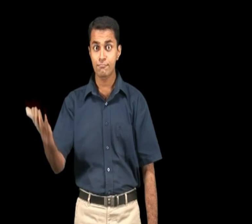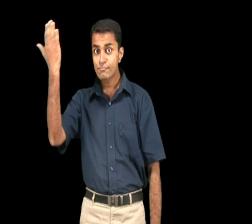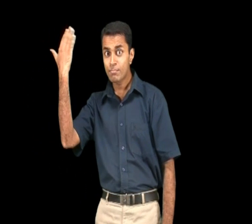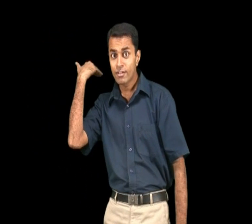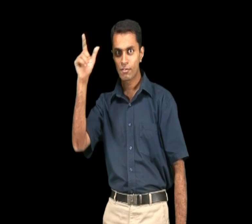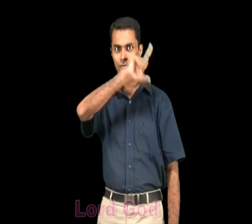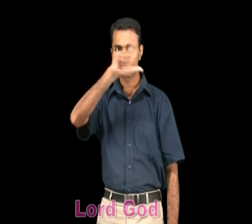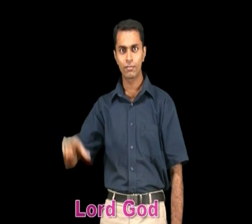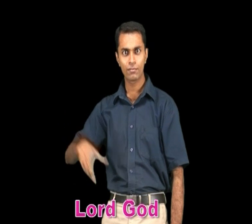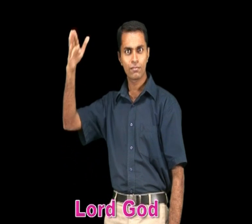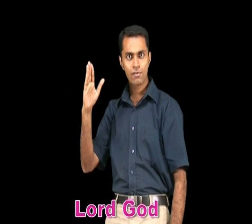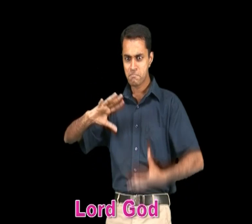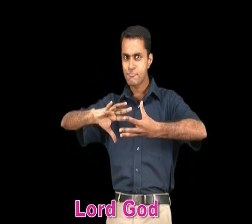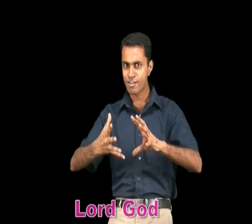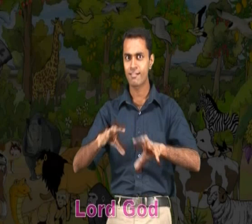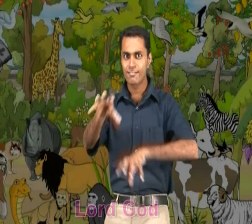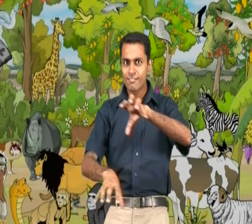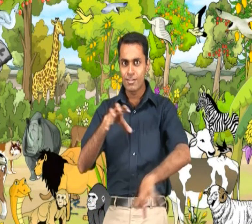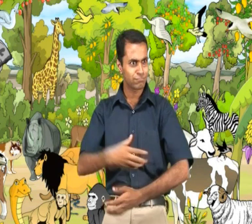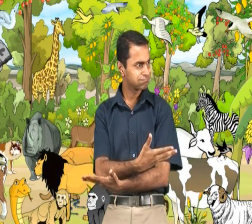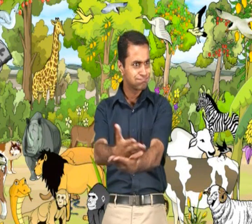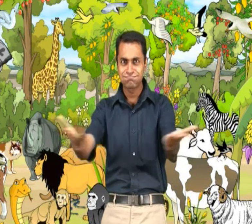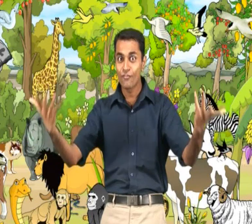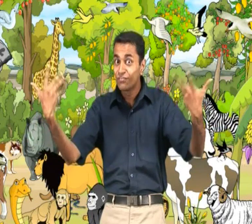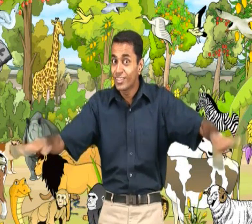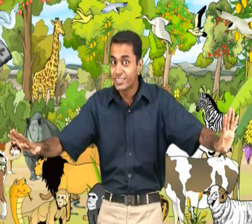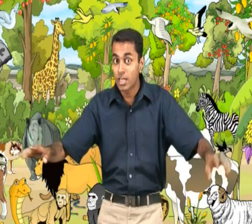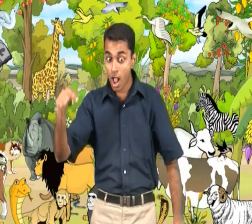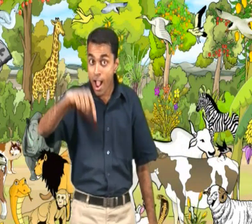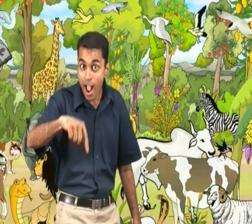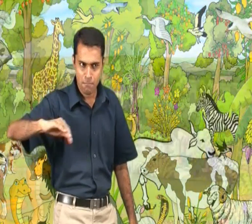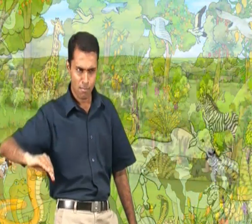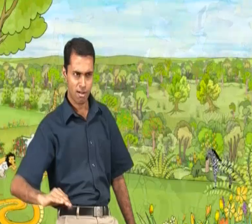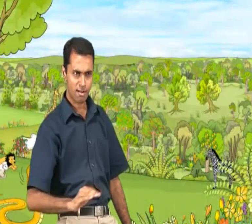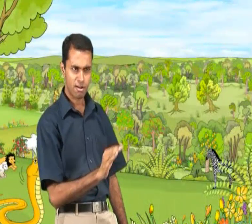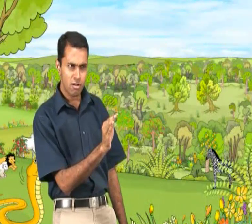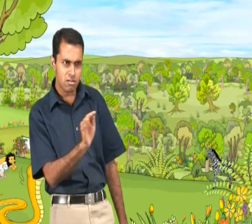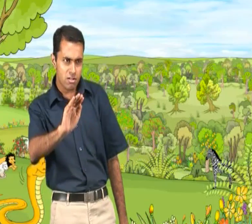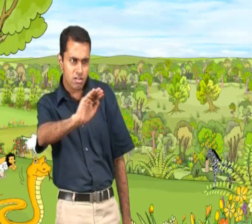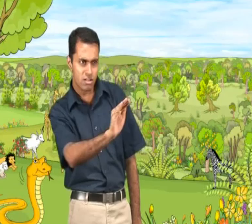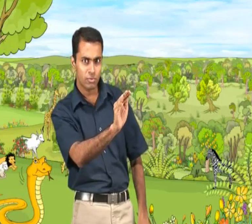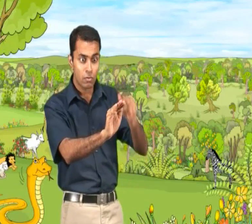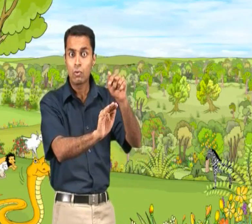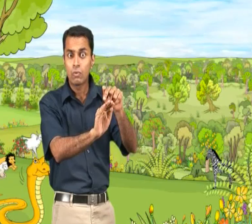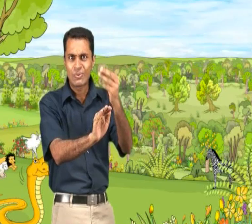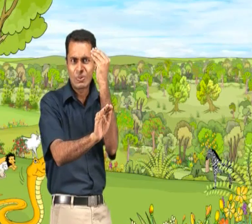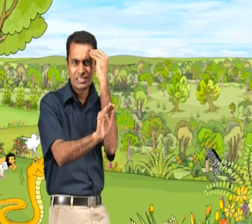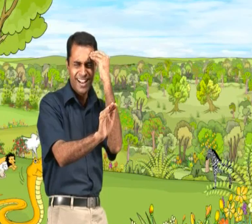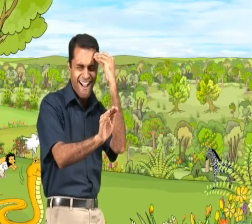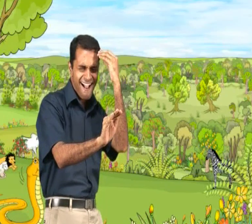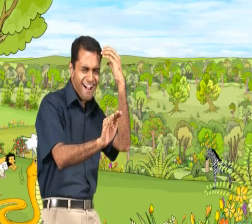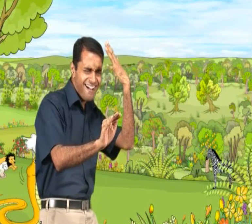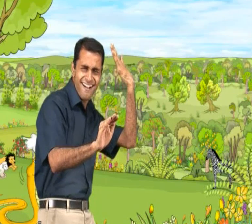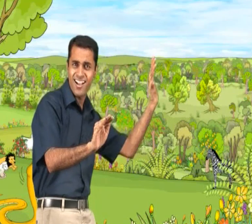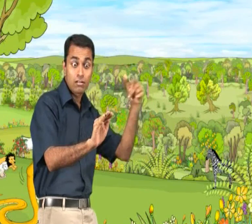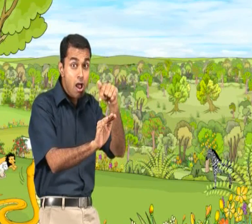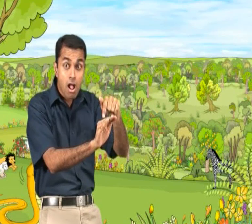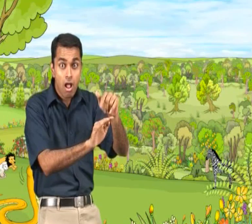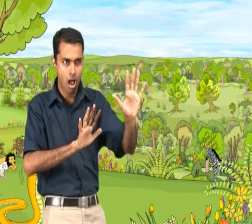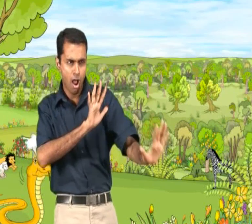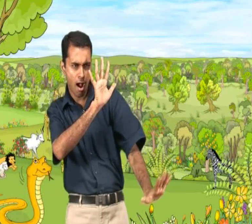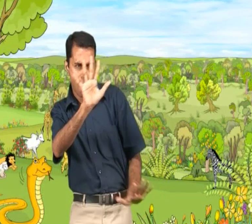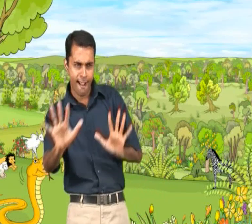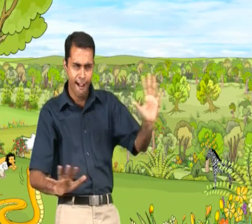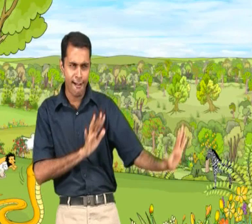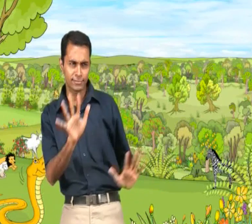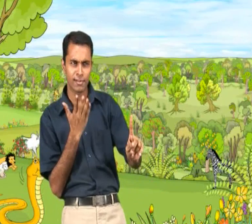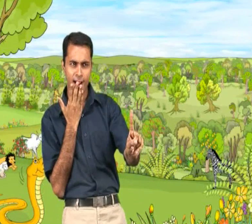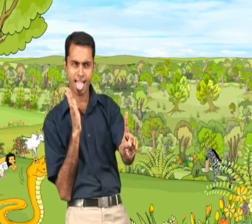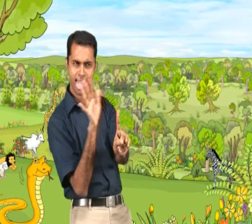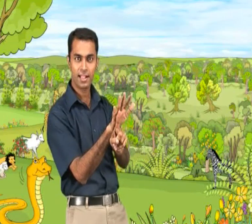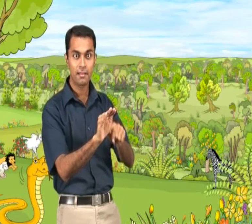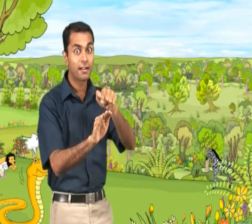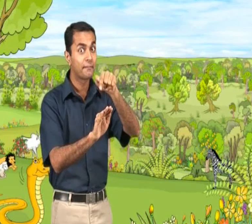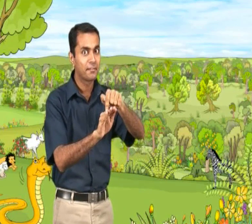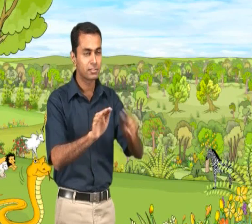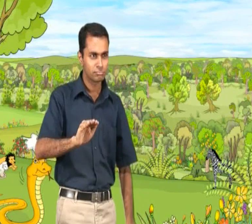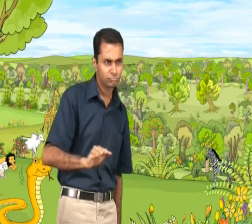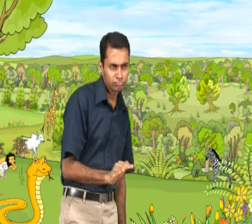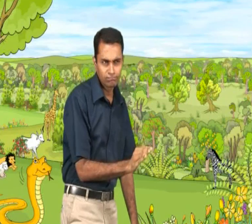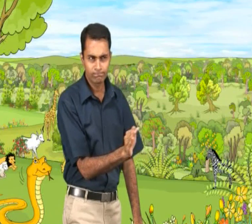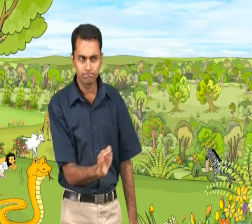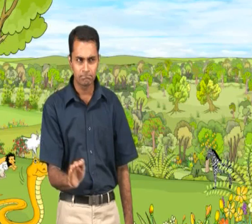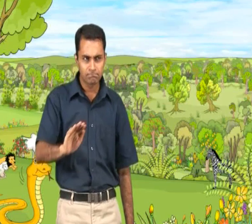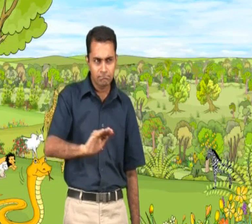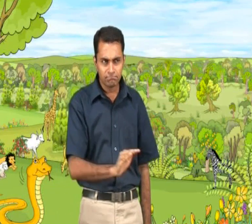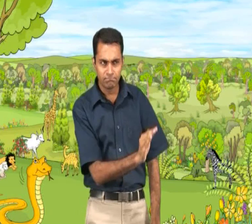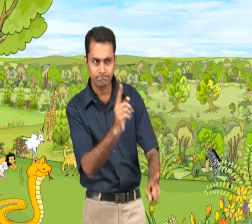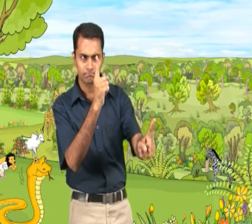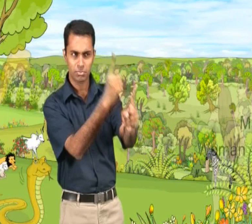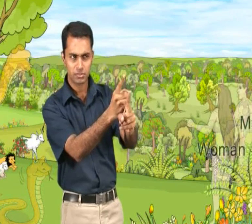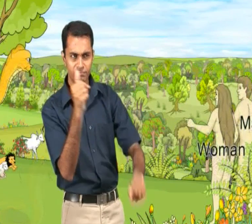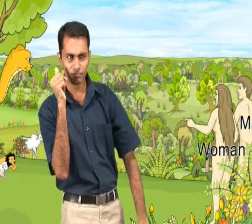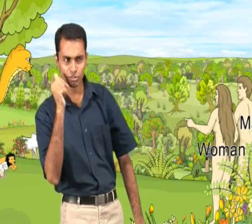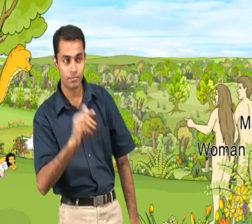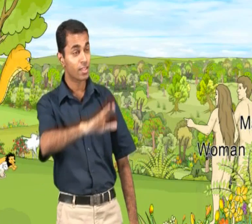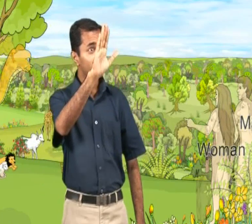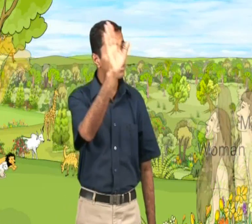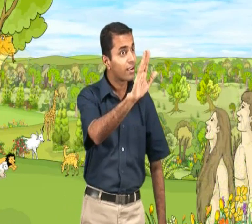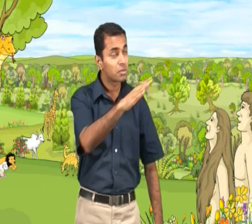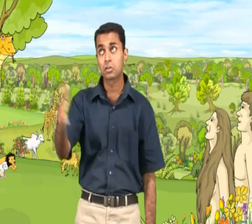Now the serpent was more crafty than any beast of the field that the LORD God had made.